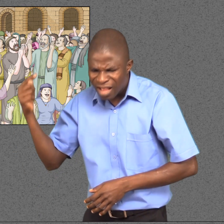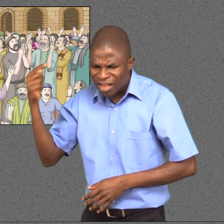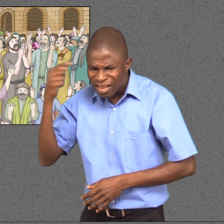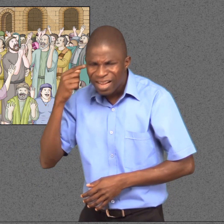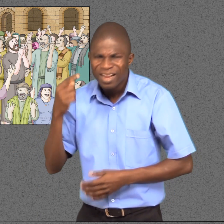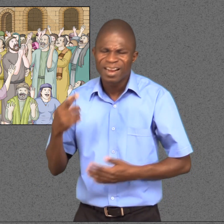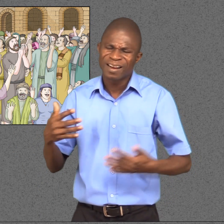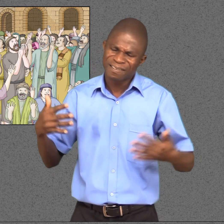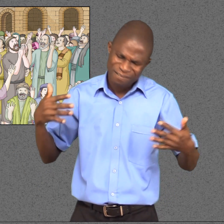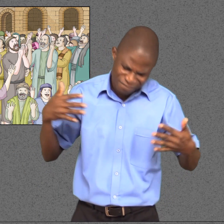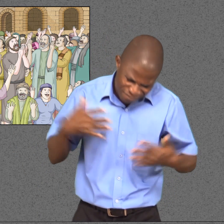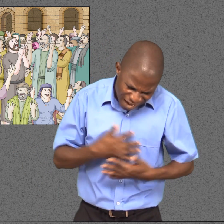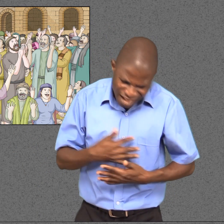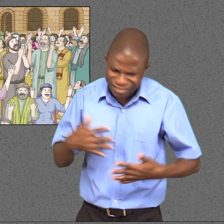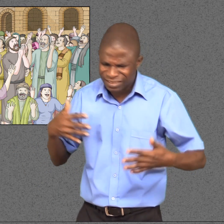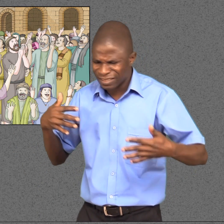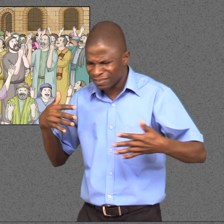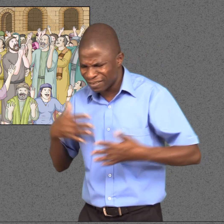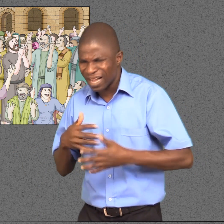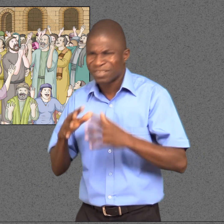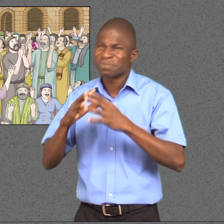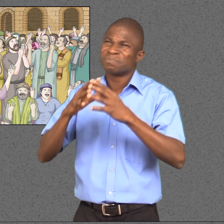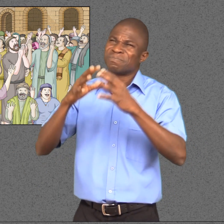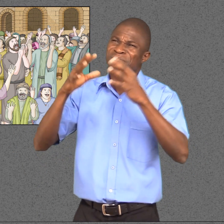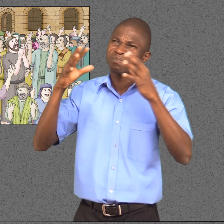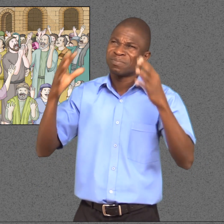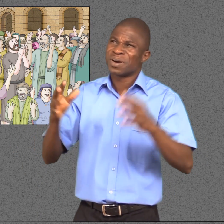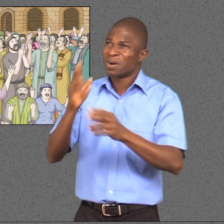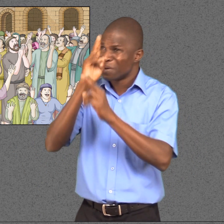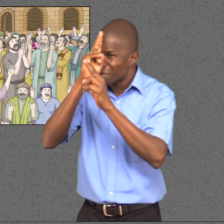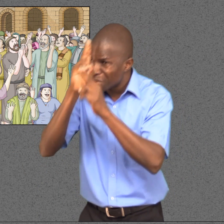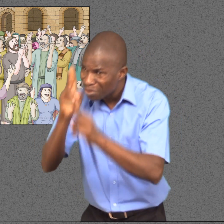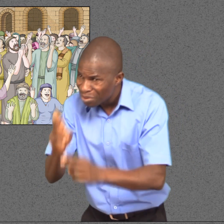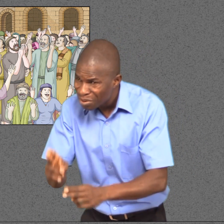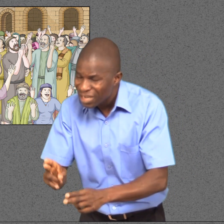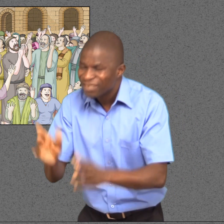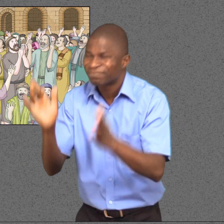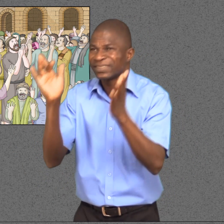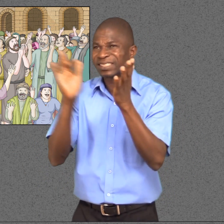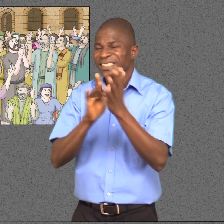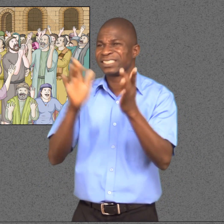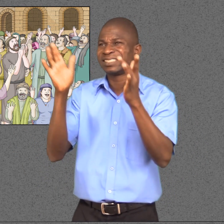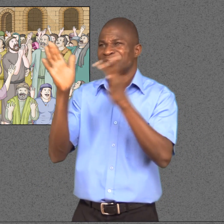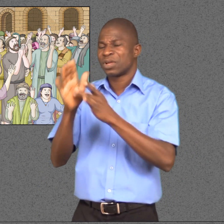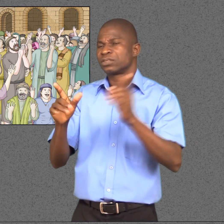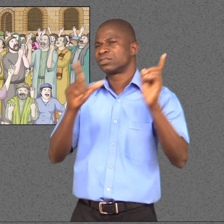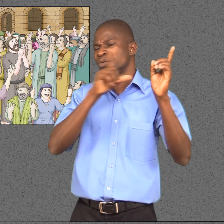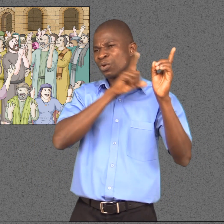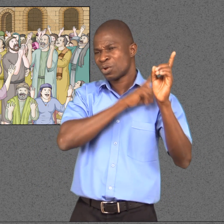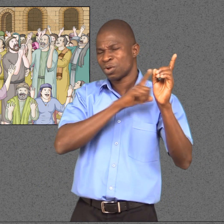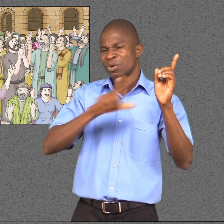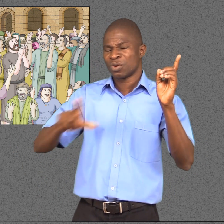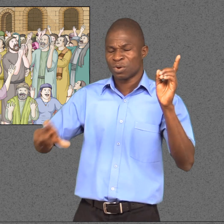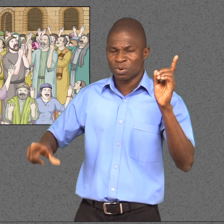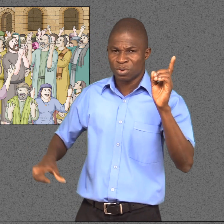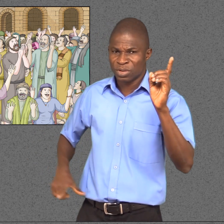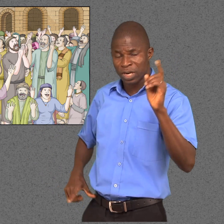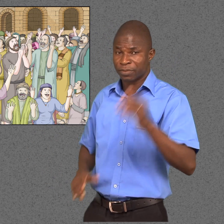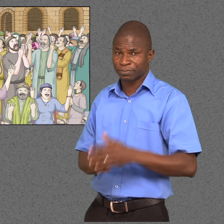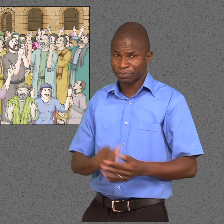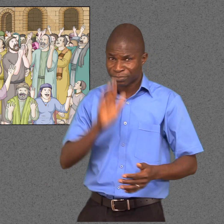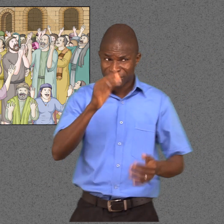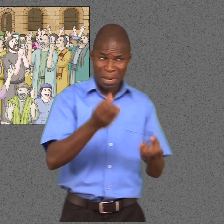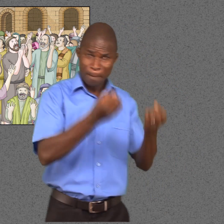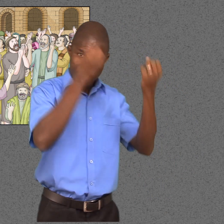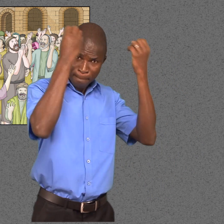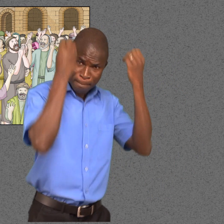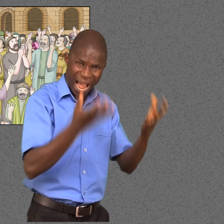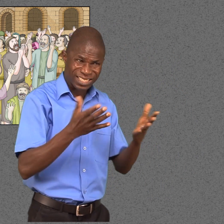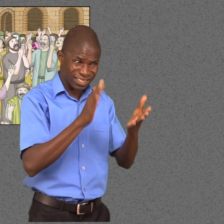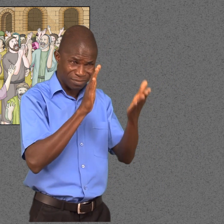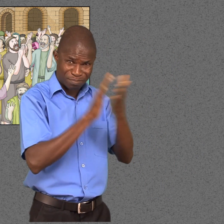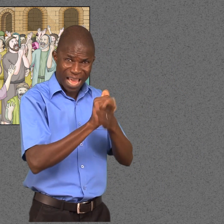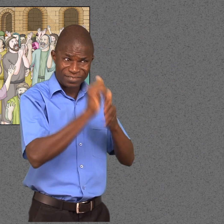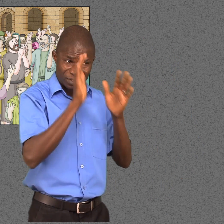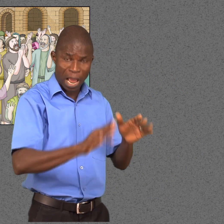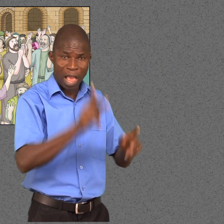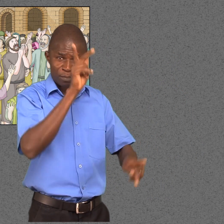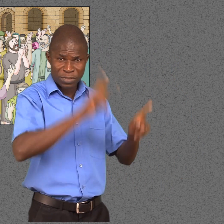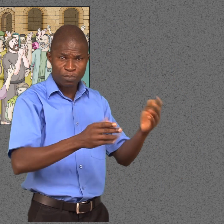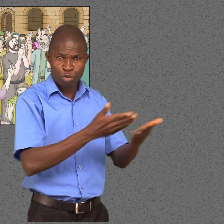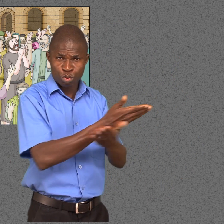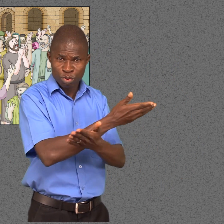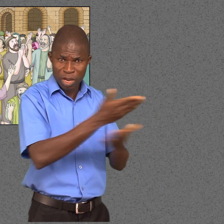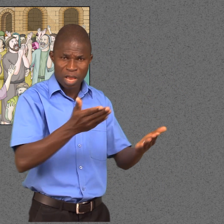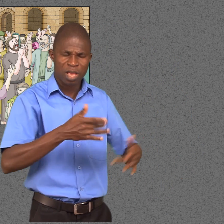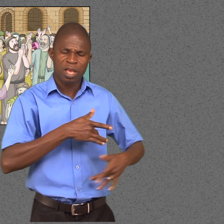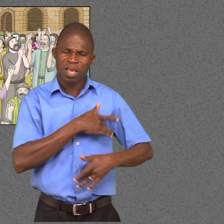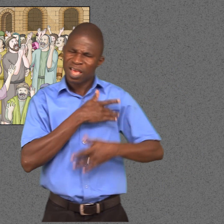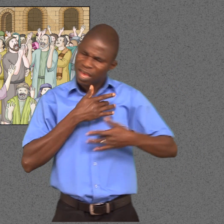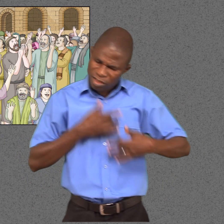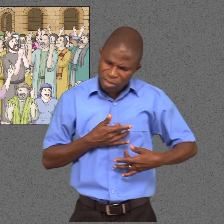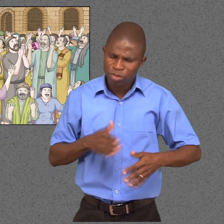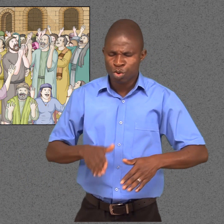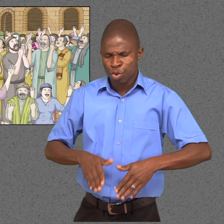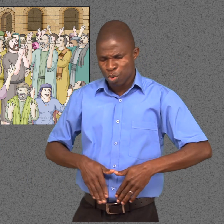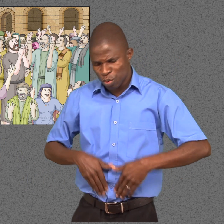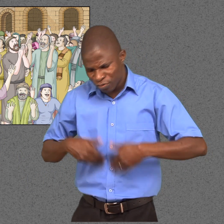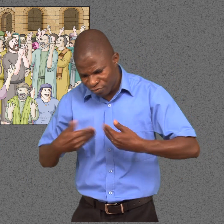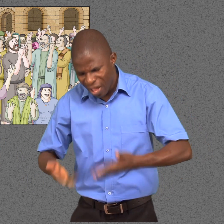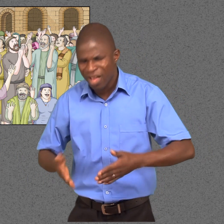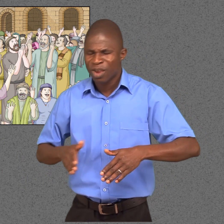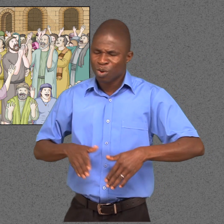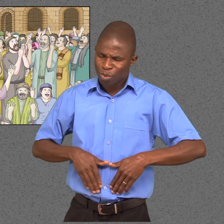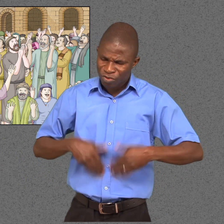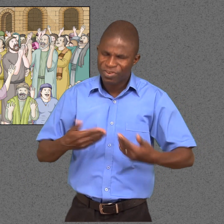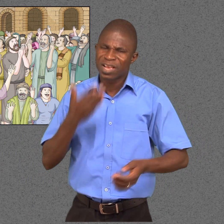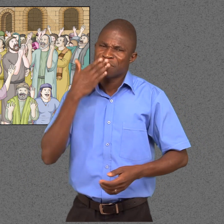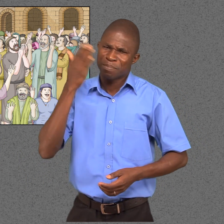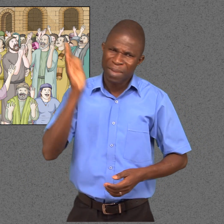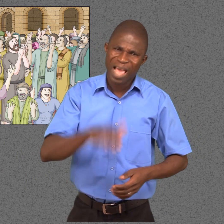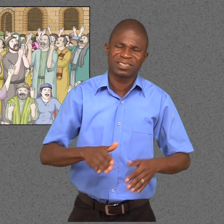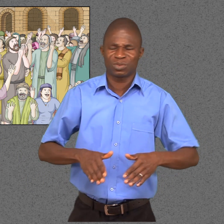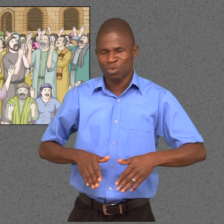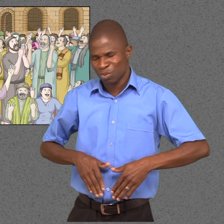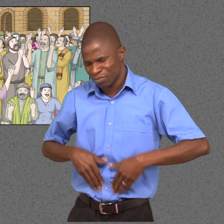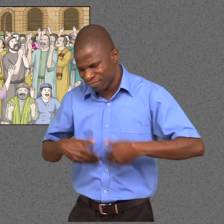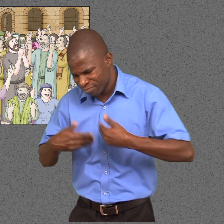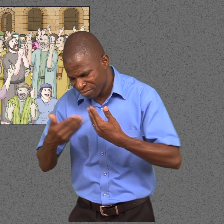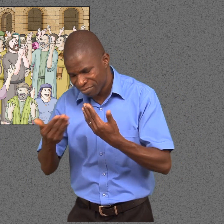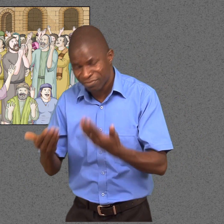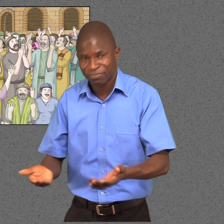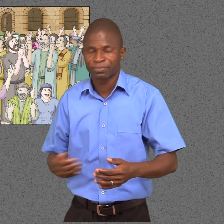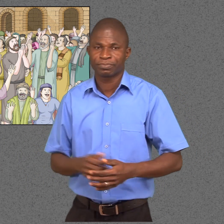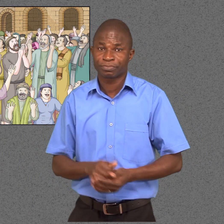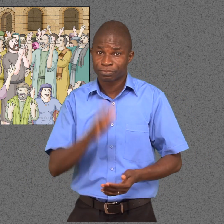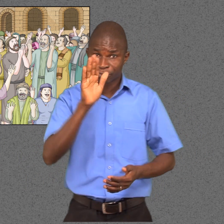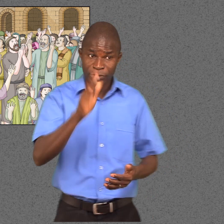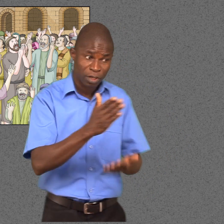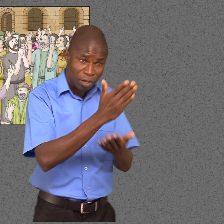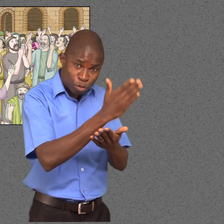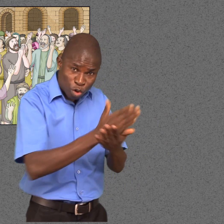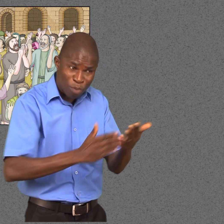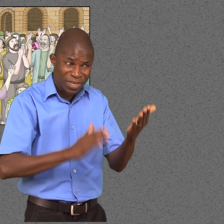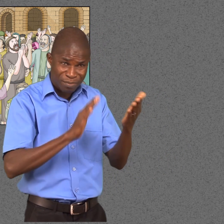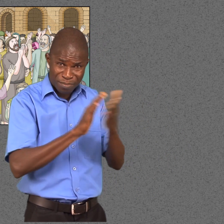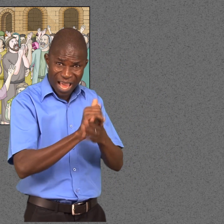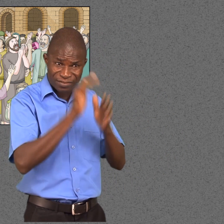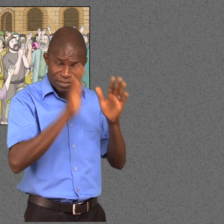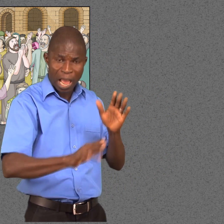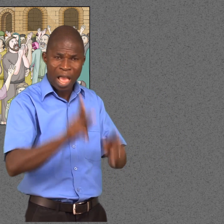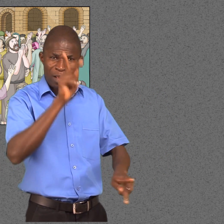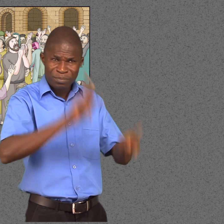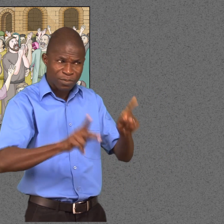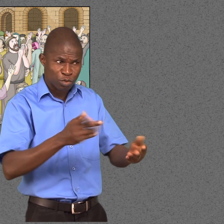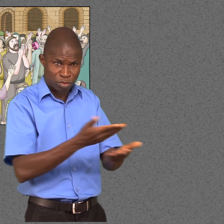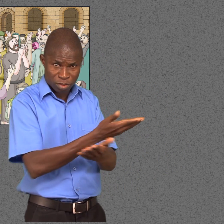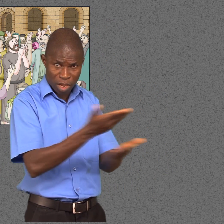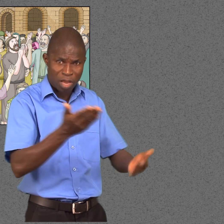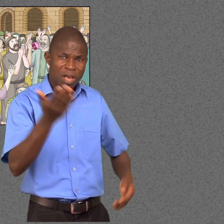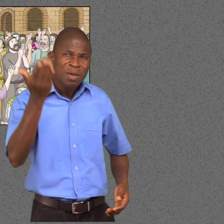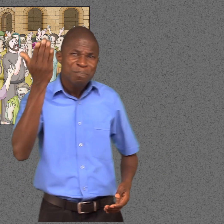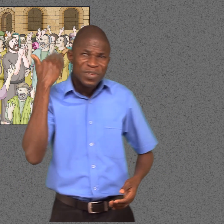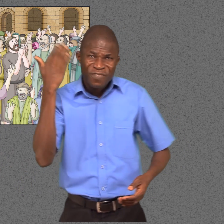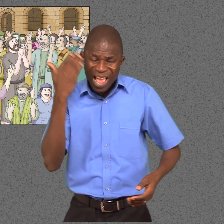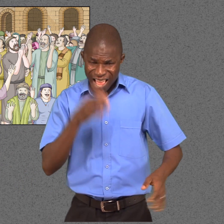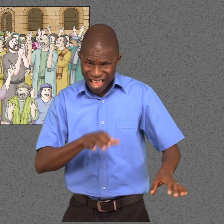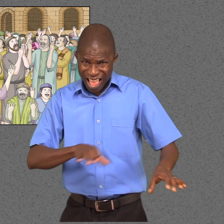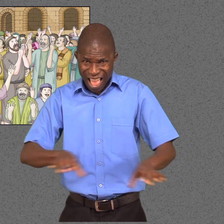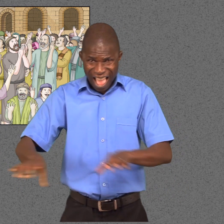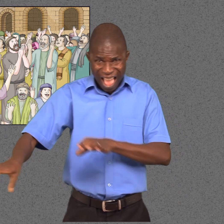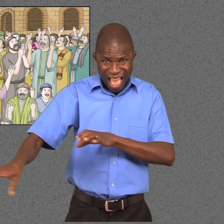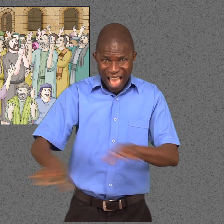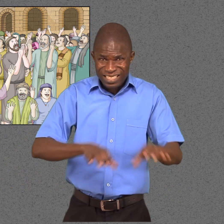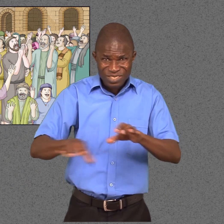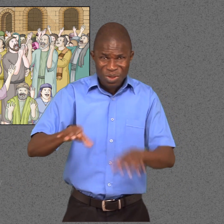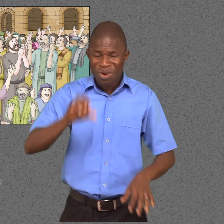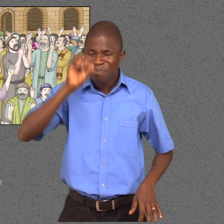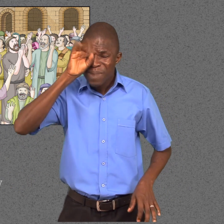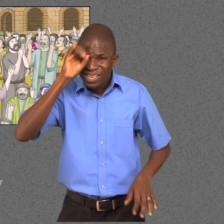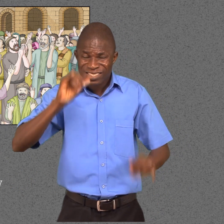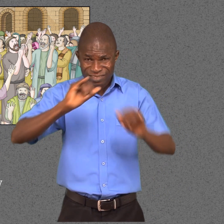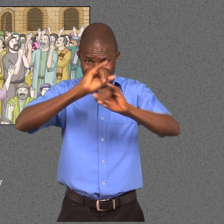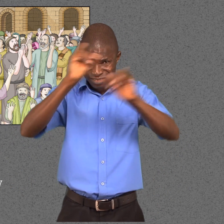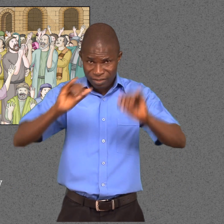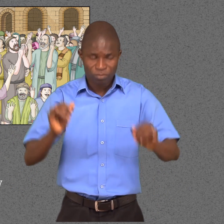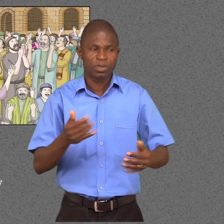So the name of the Lord Jesus was held in high honor. Many who had believed now came forward, confessing and disclosing their deeds.